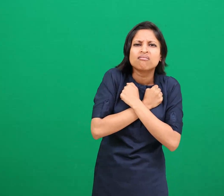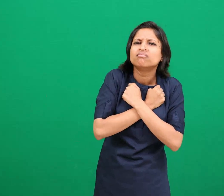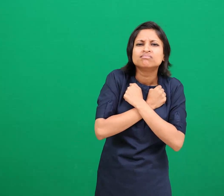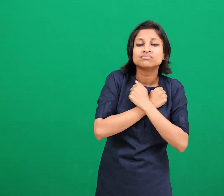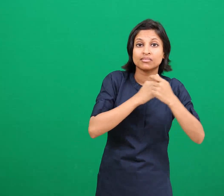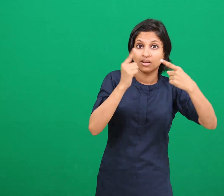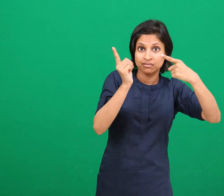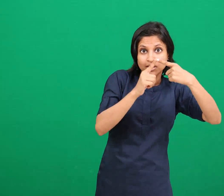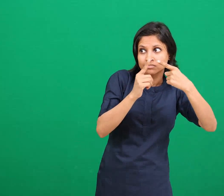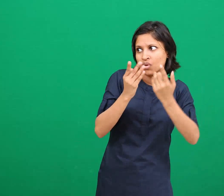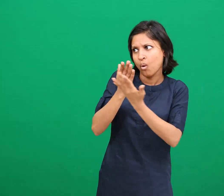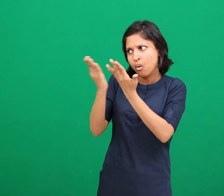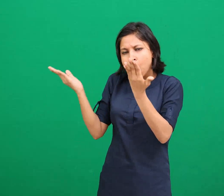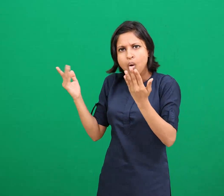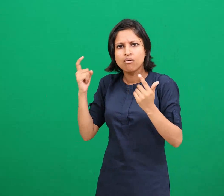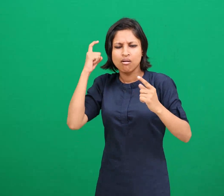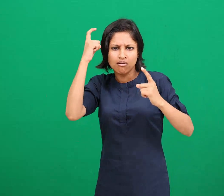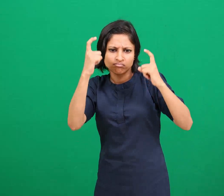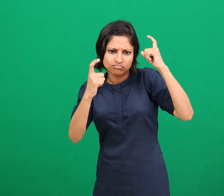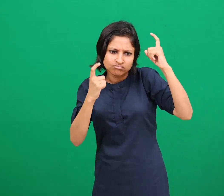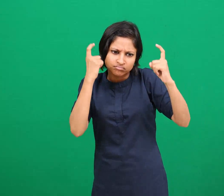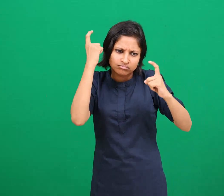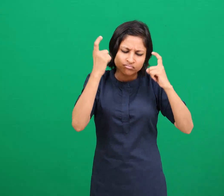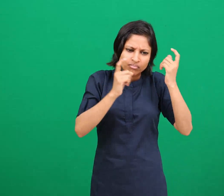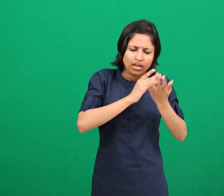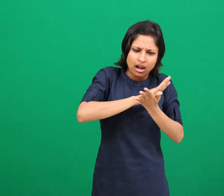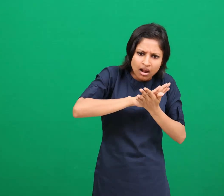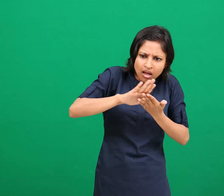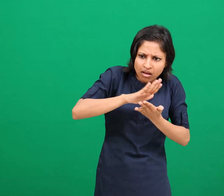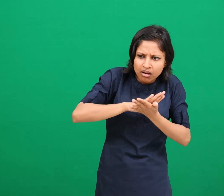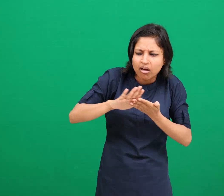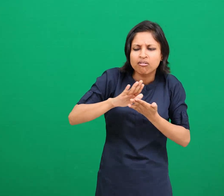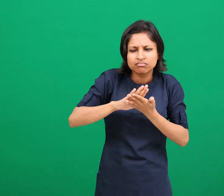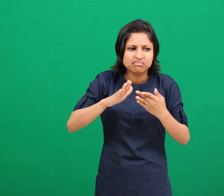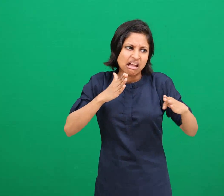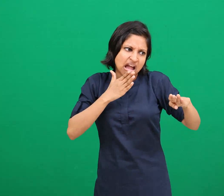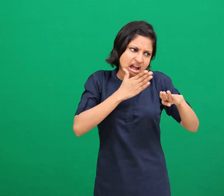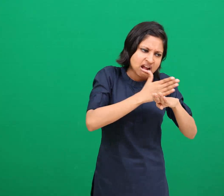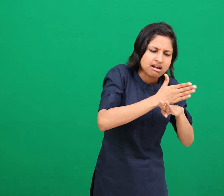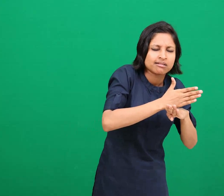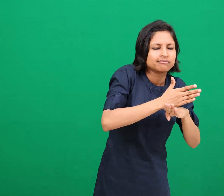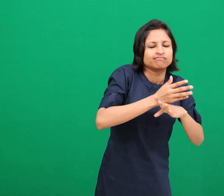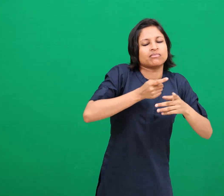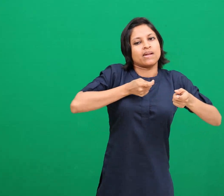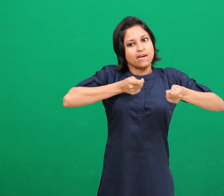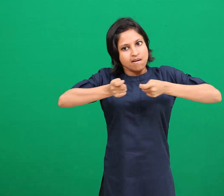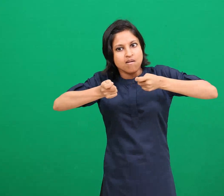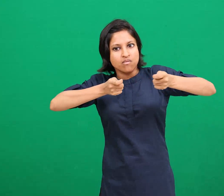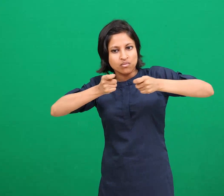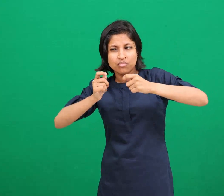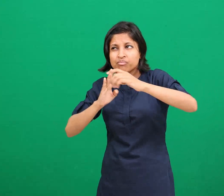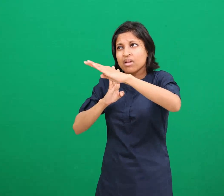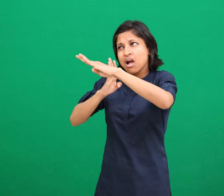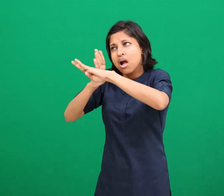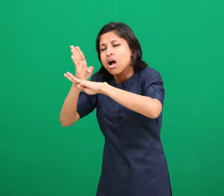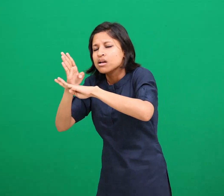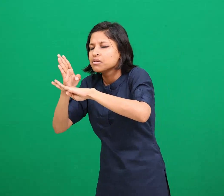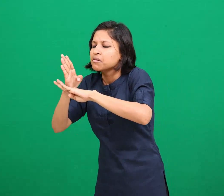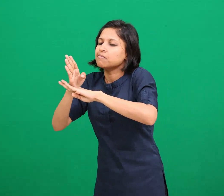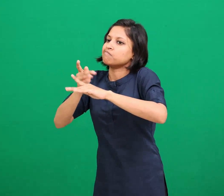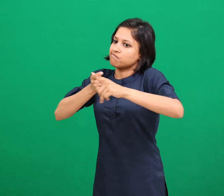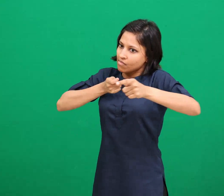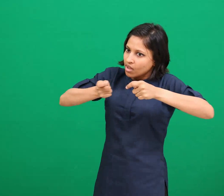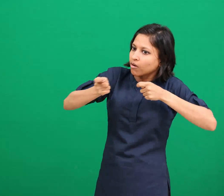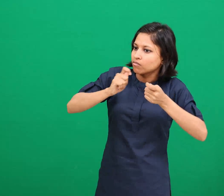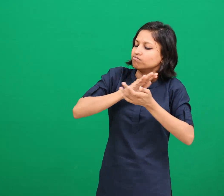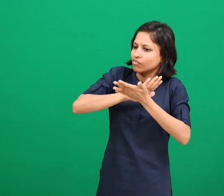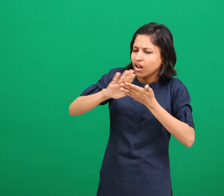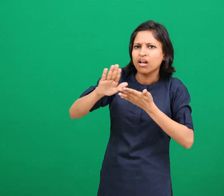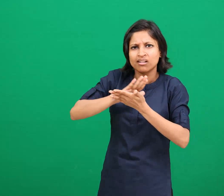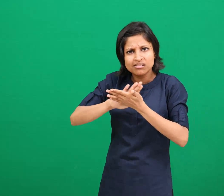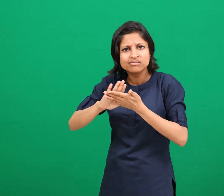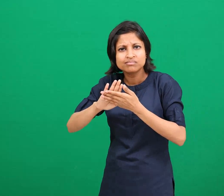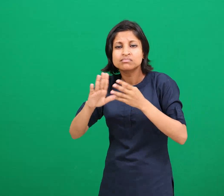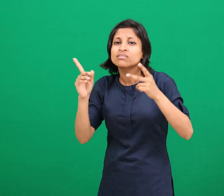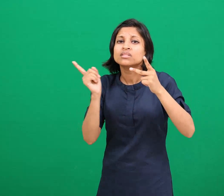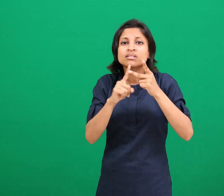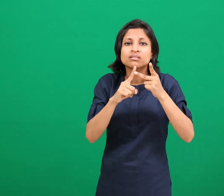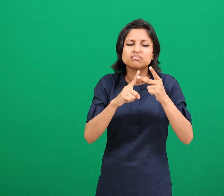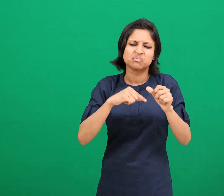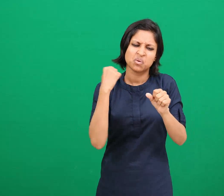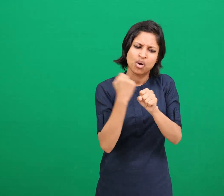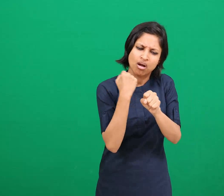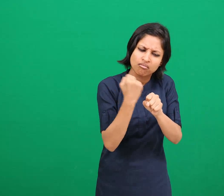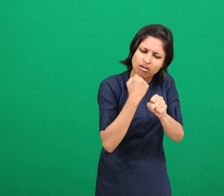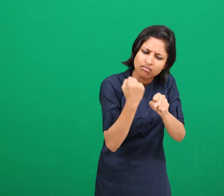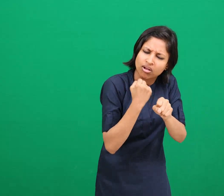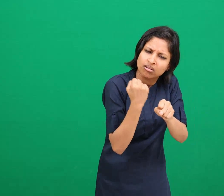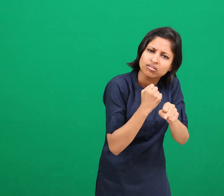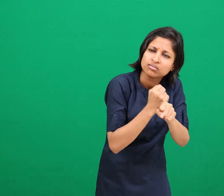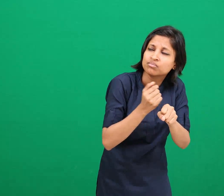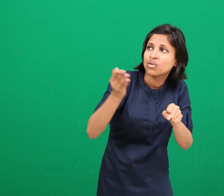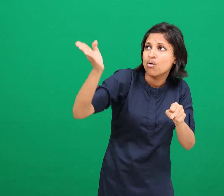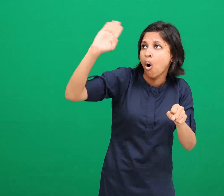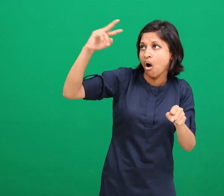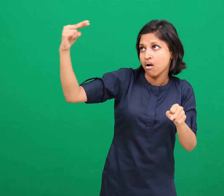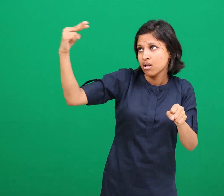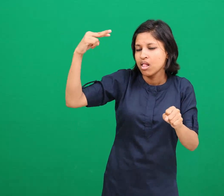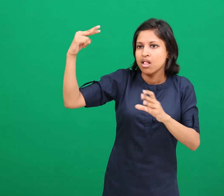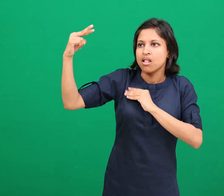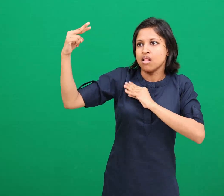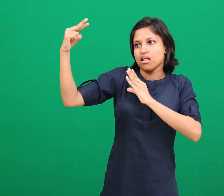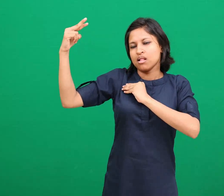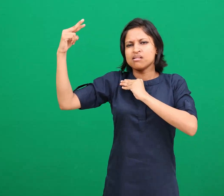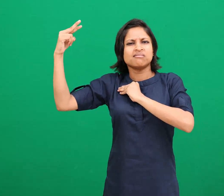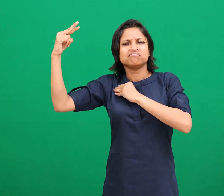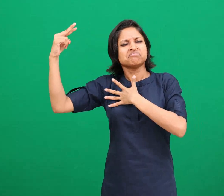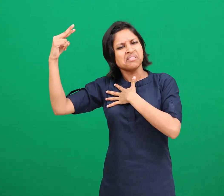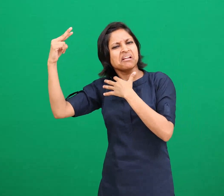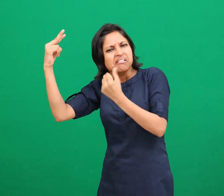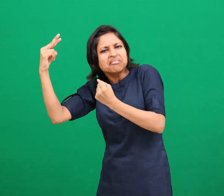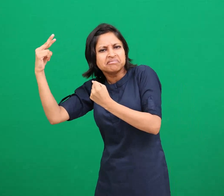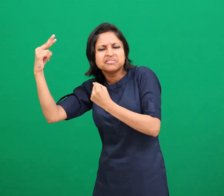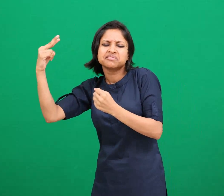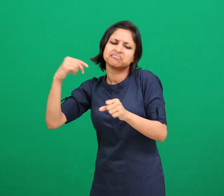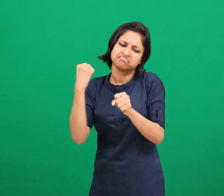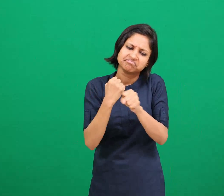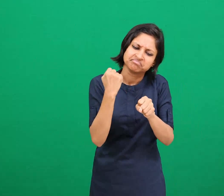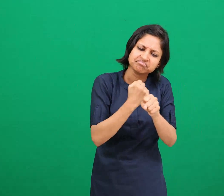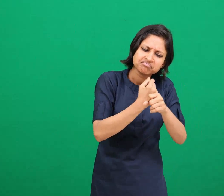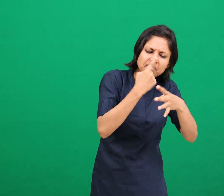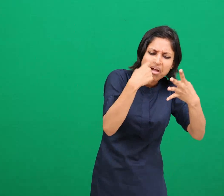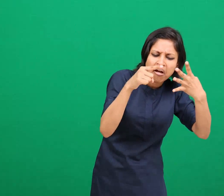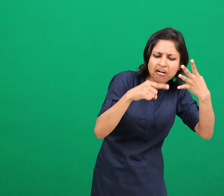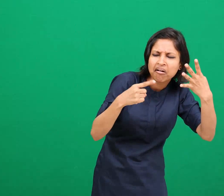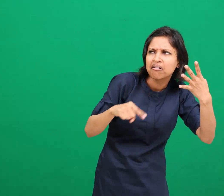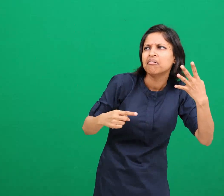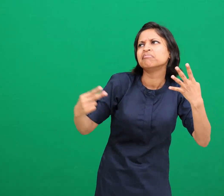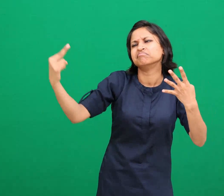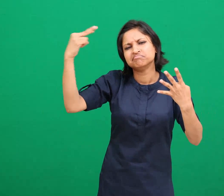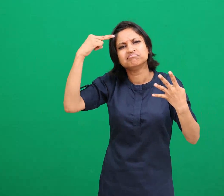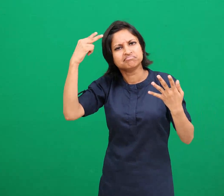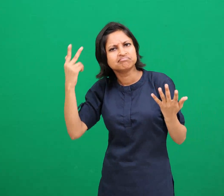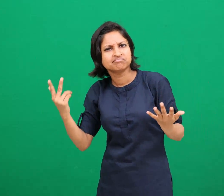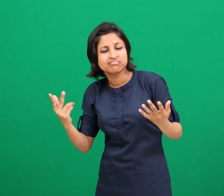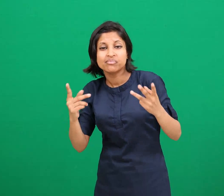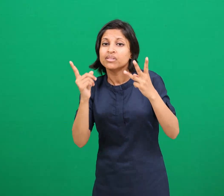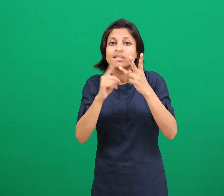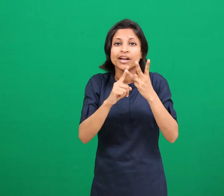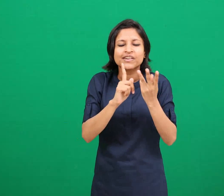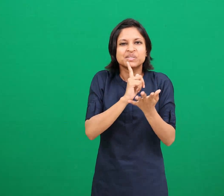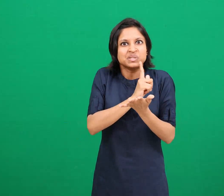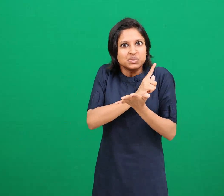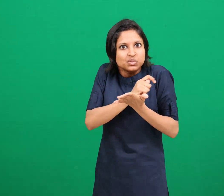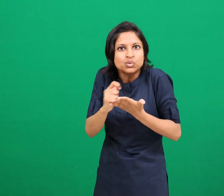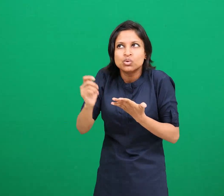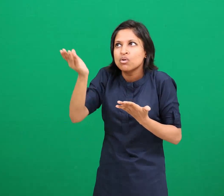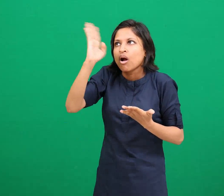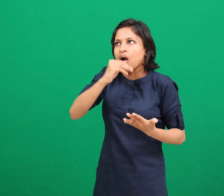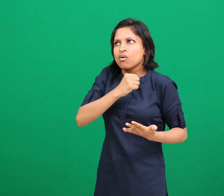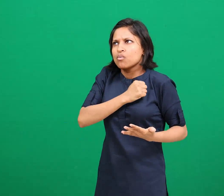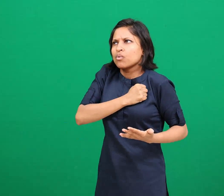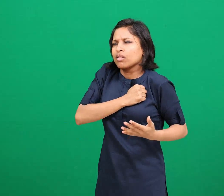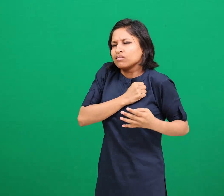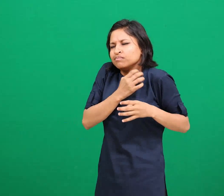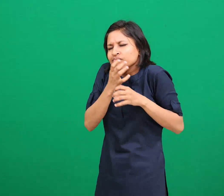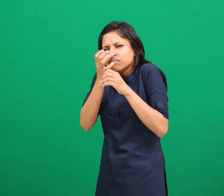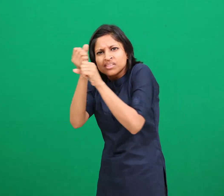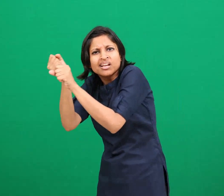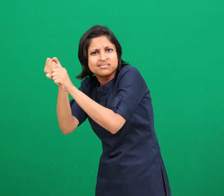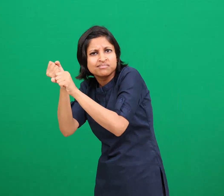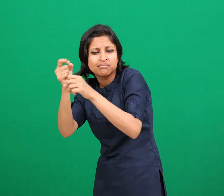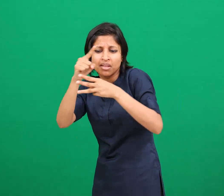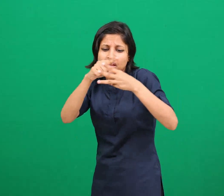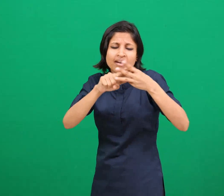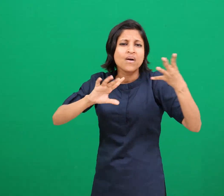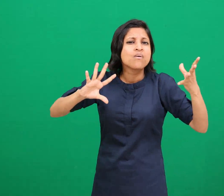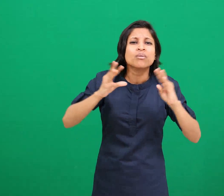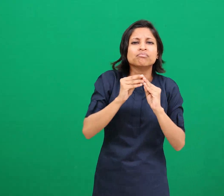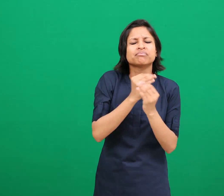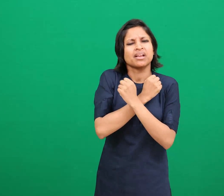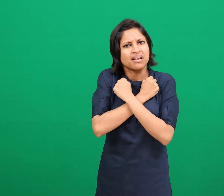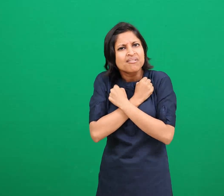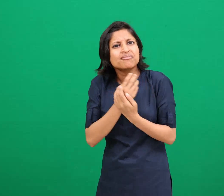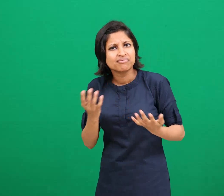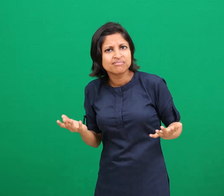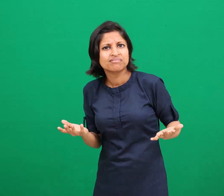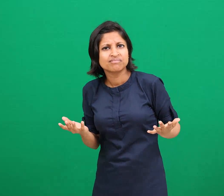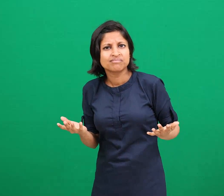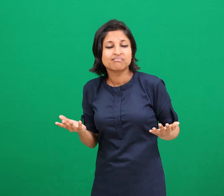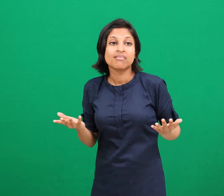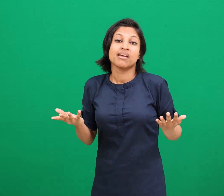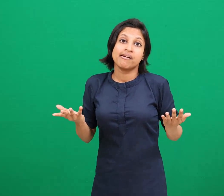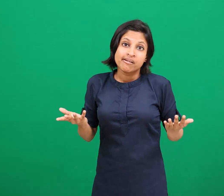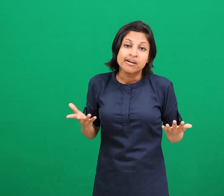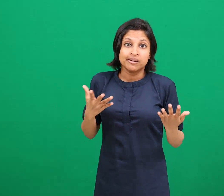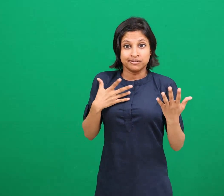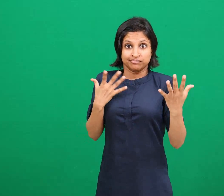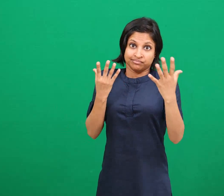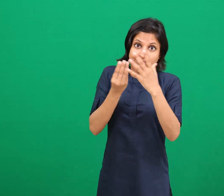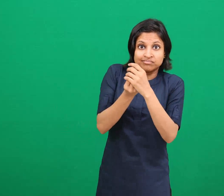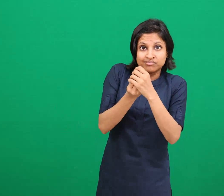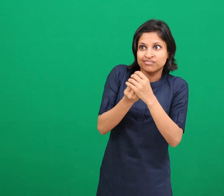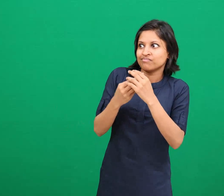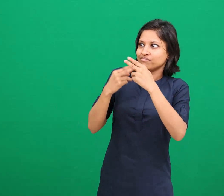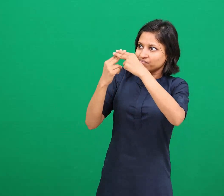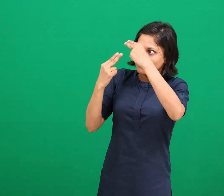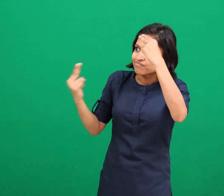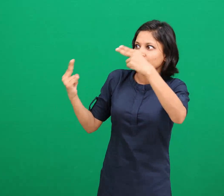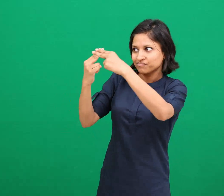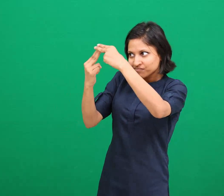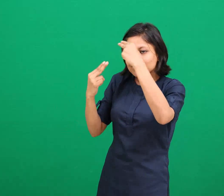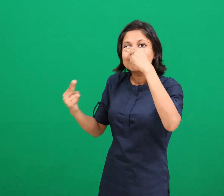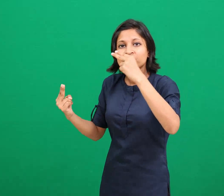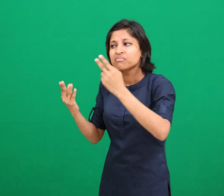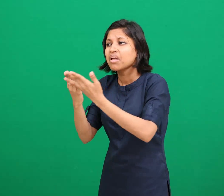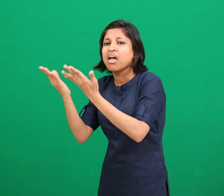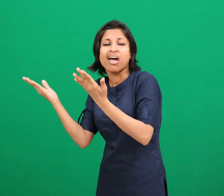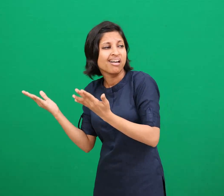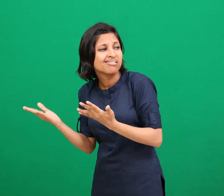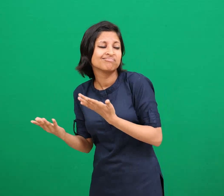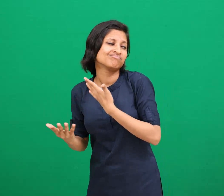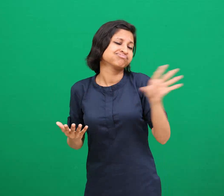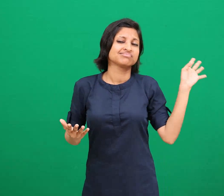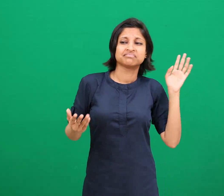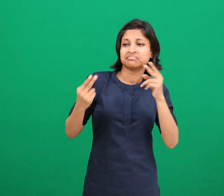The goal of our instruction is the love that comes from a pure heart, a clear conscience, and a sincere faith.